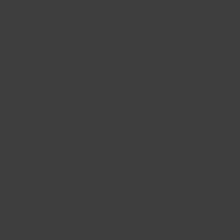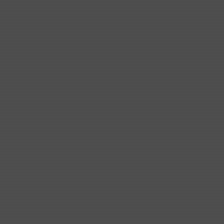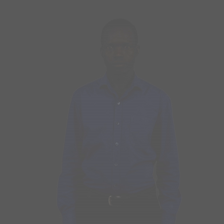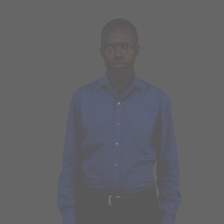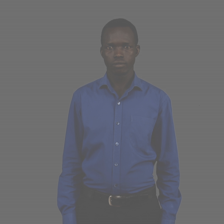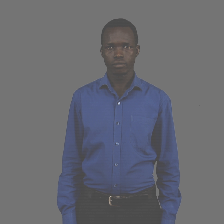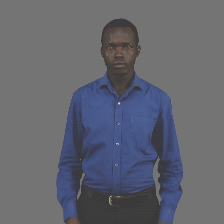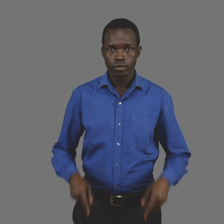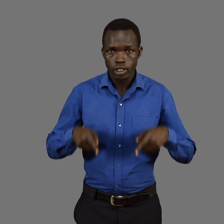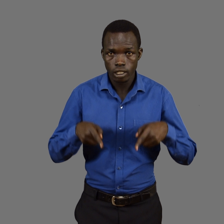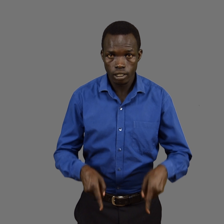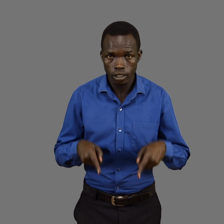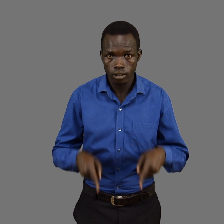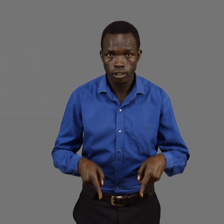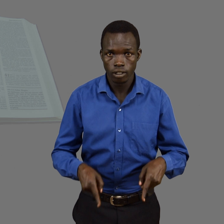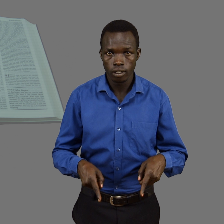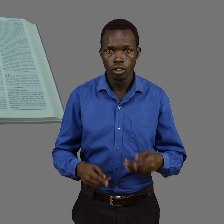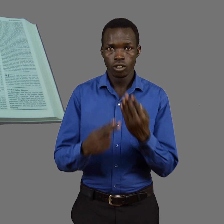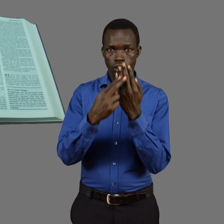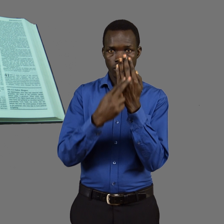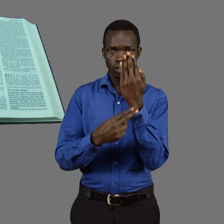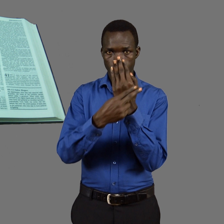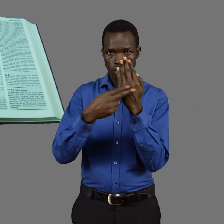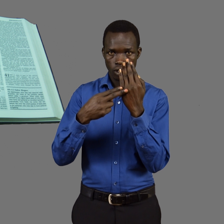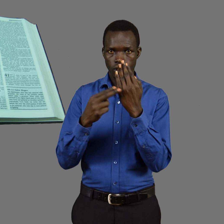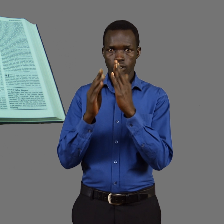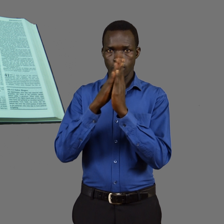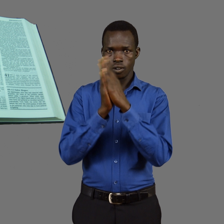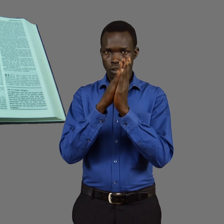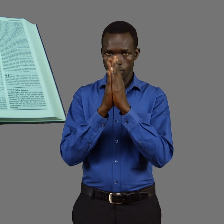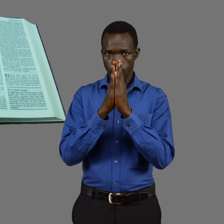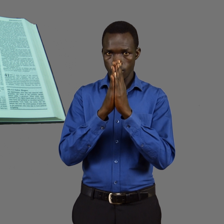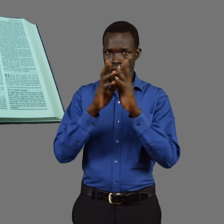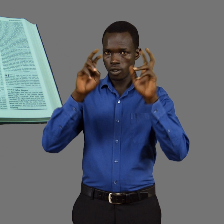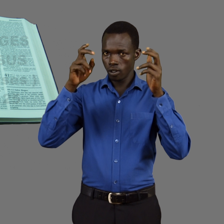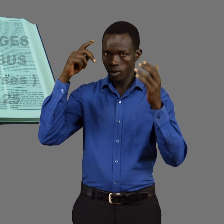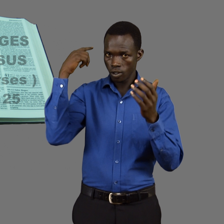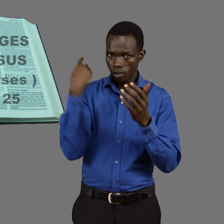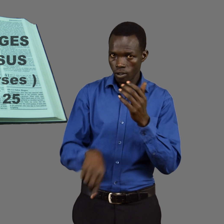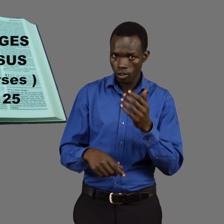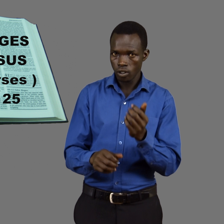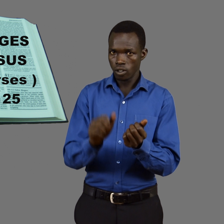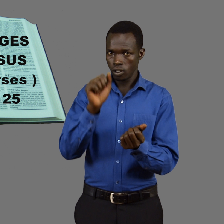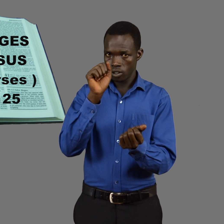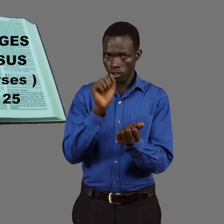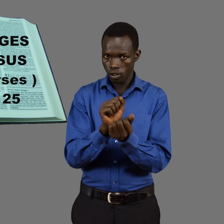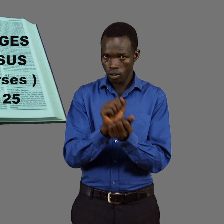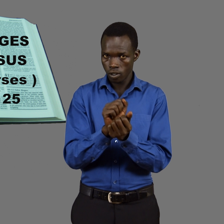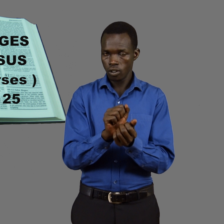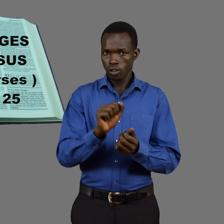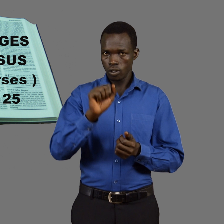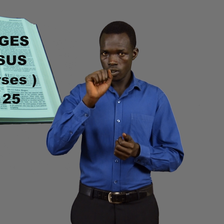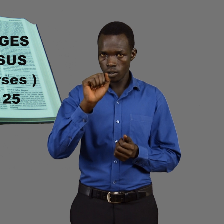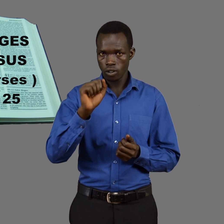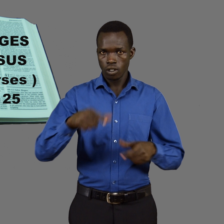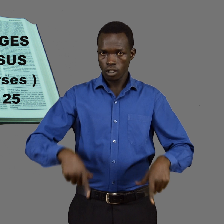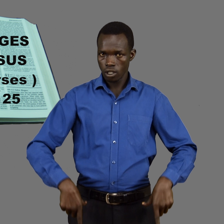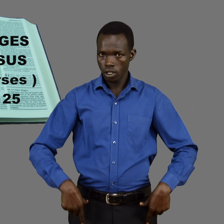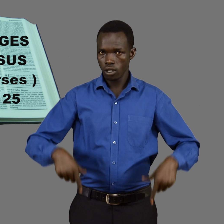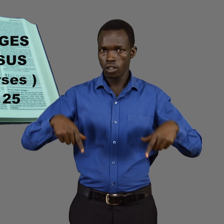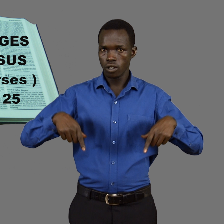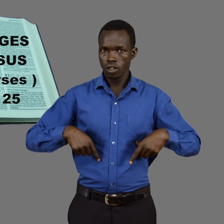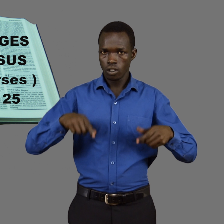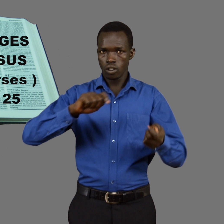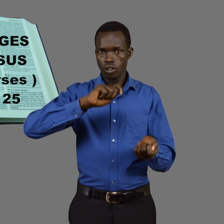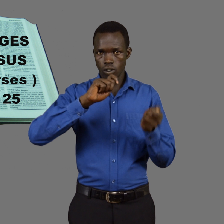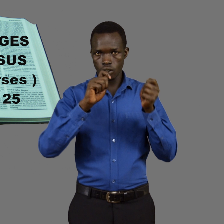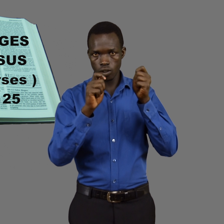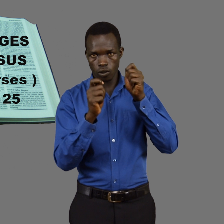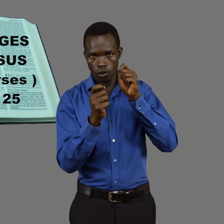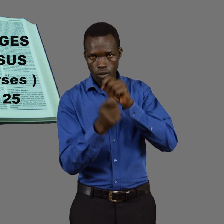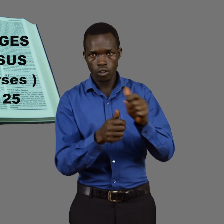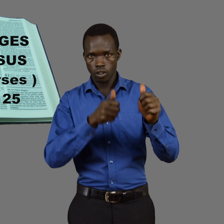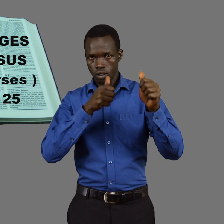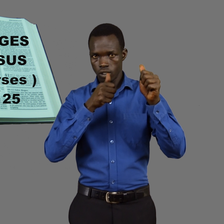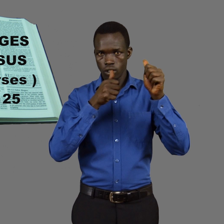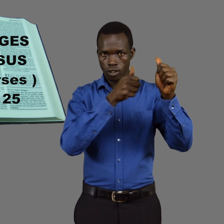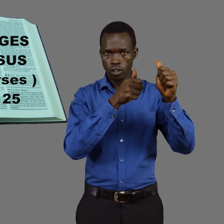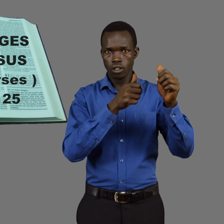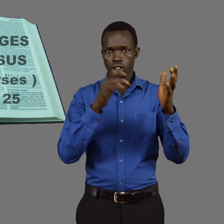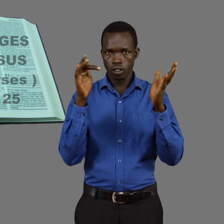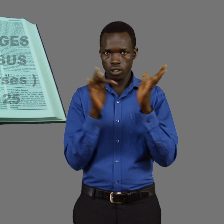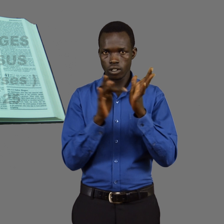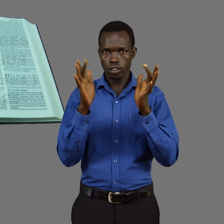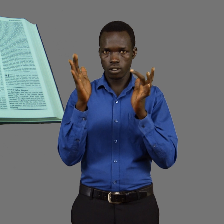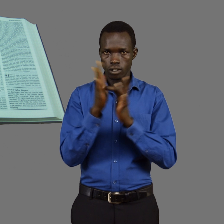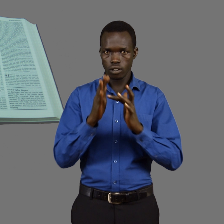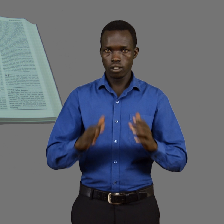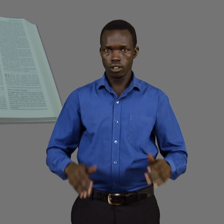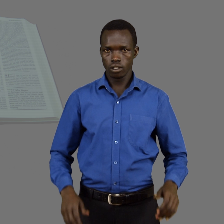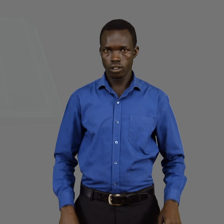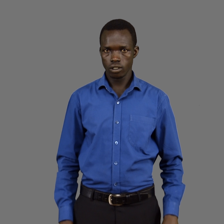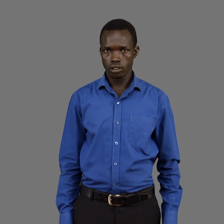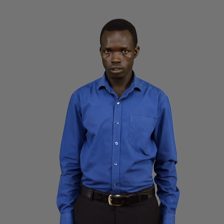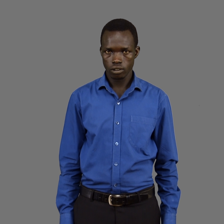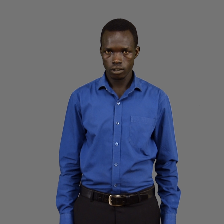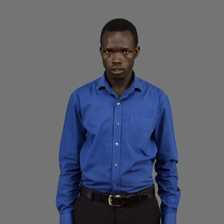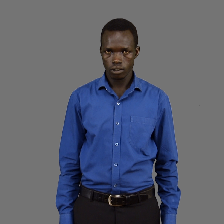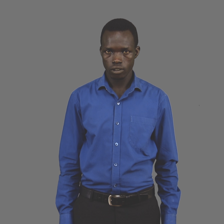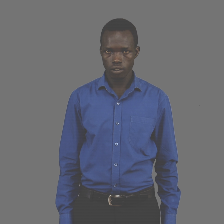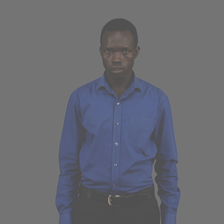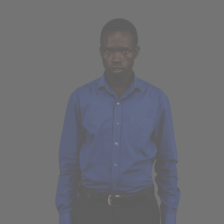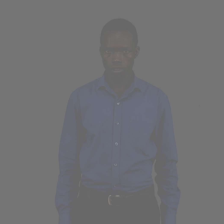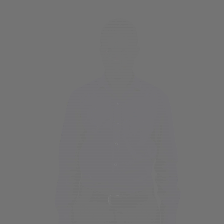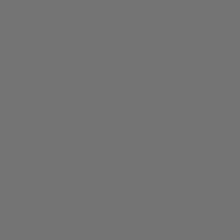Saul changes follow Jesus